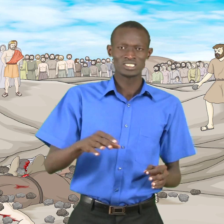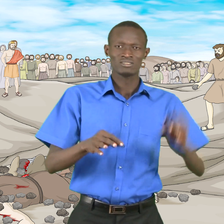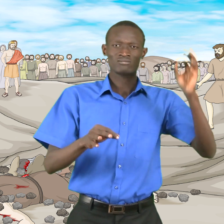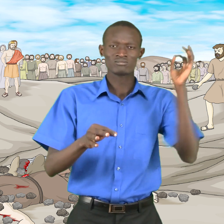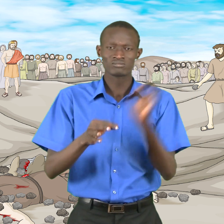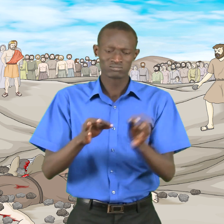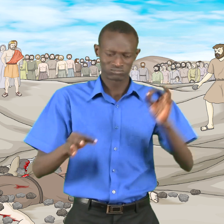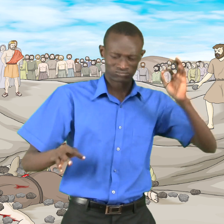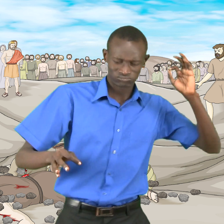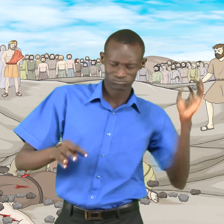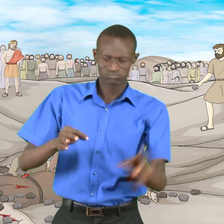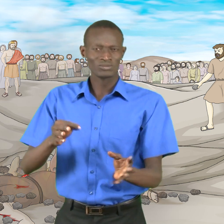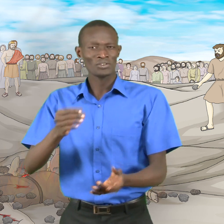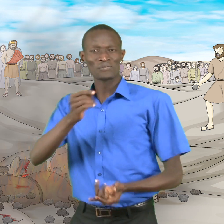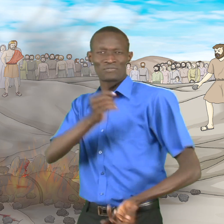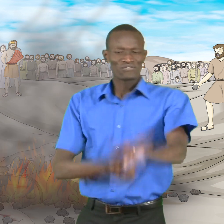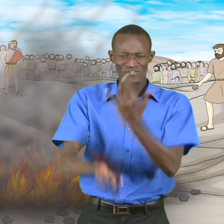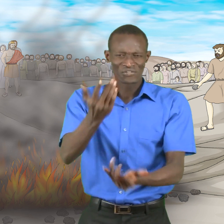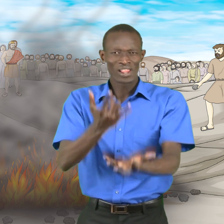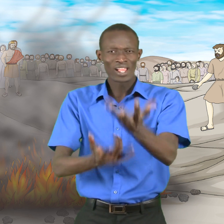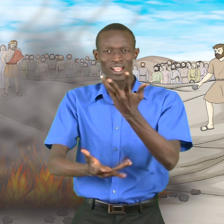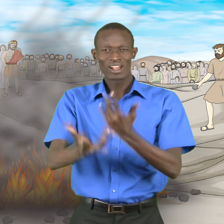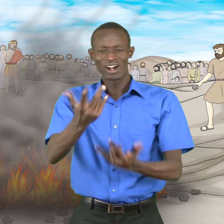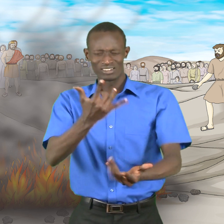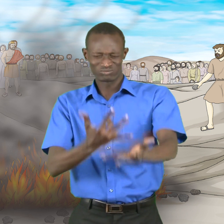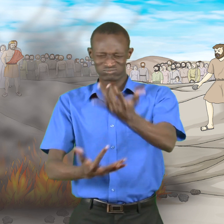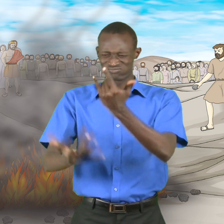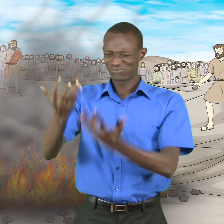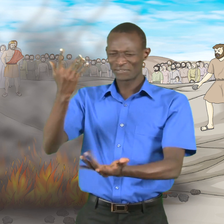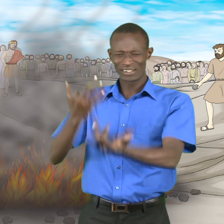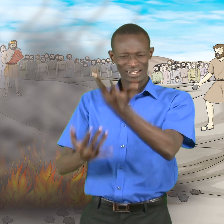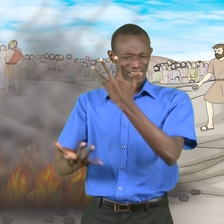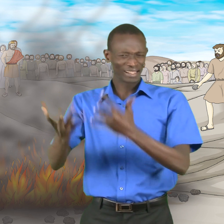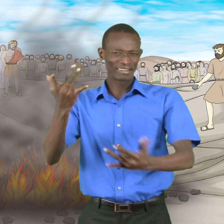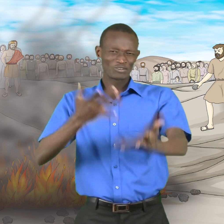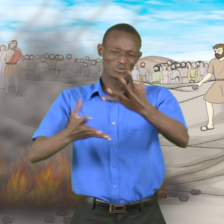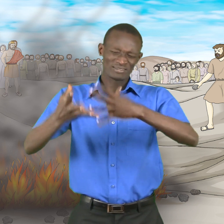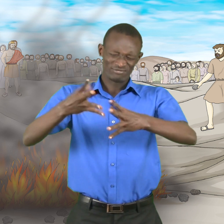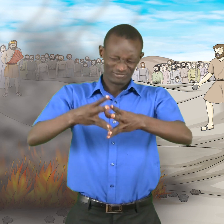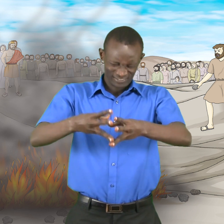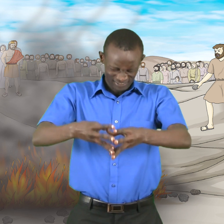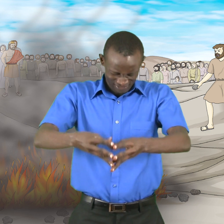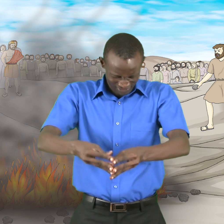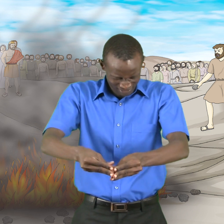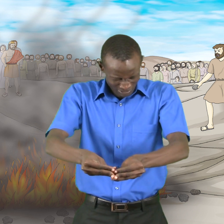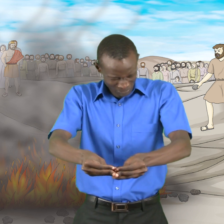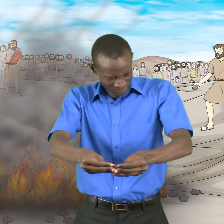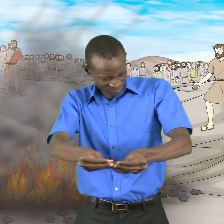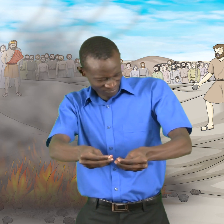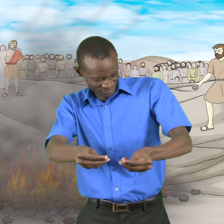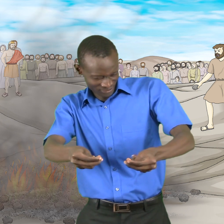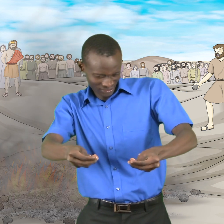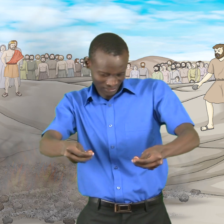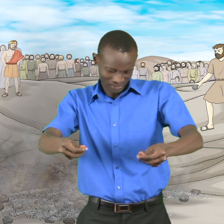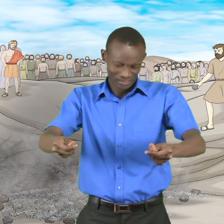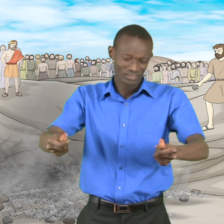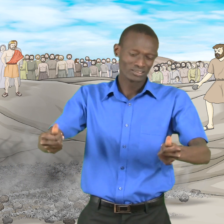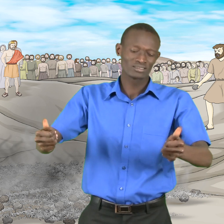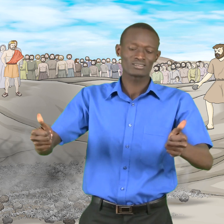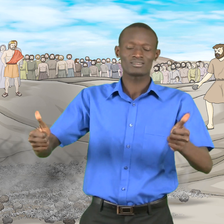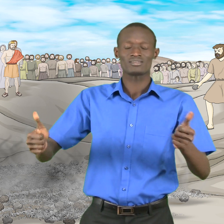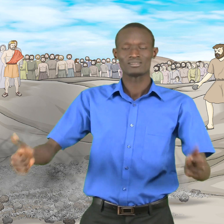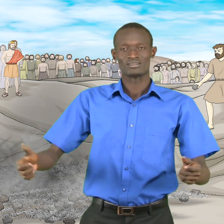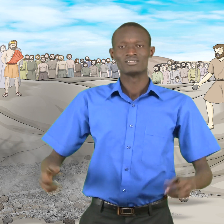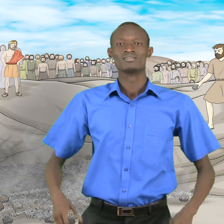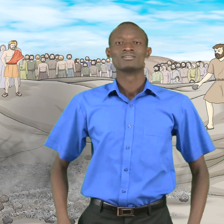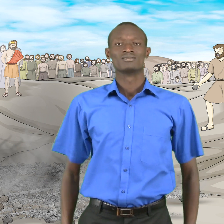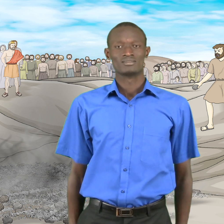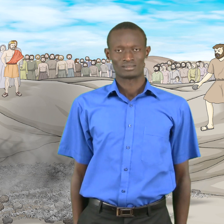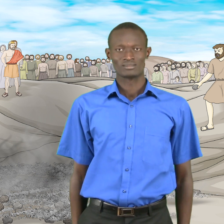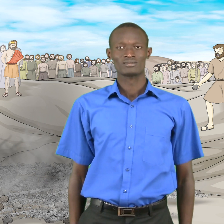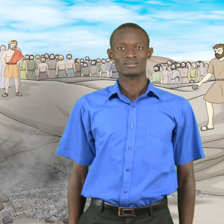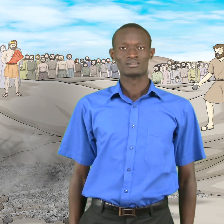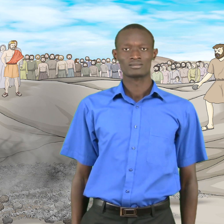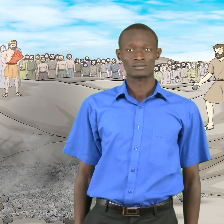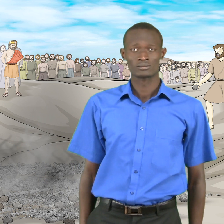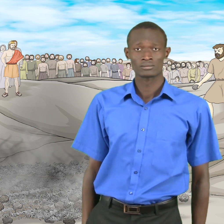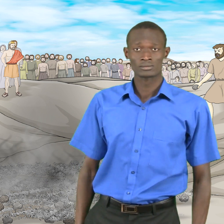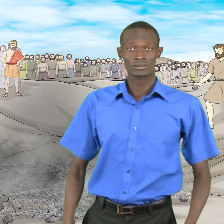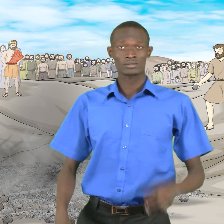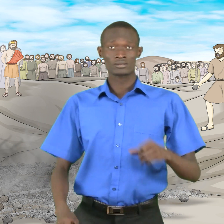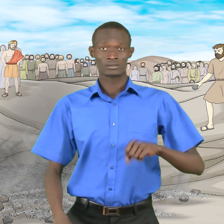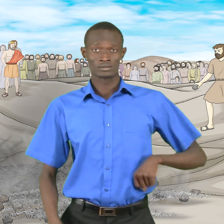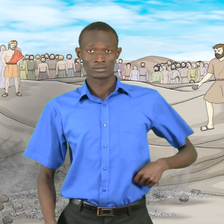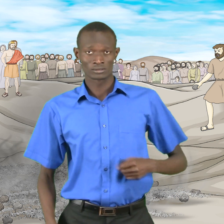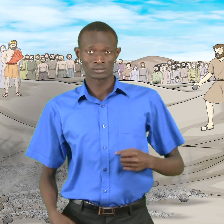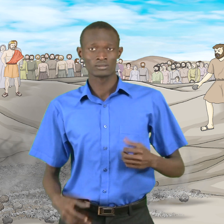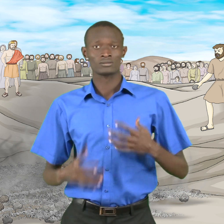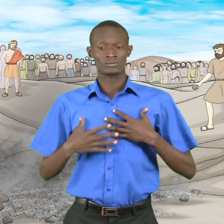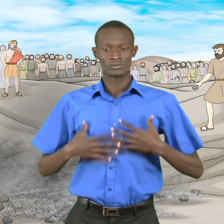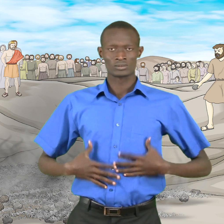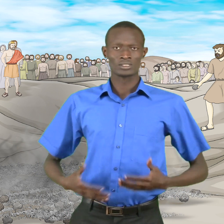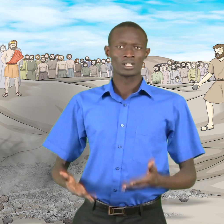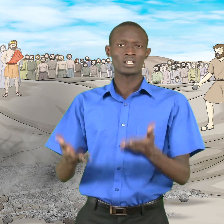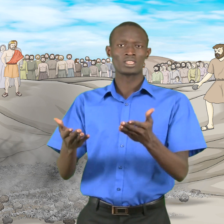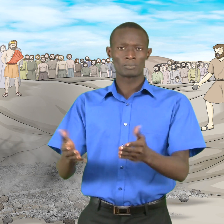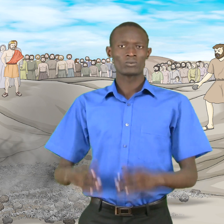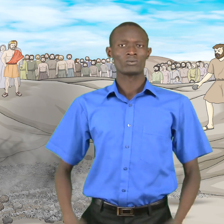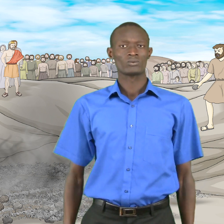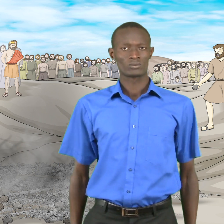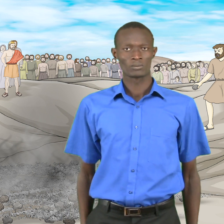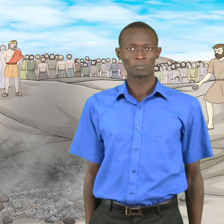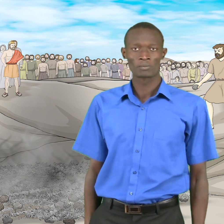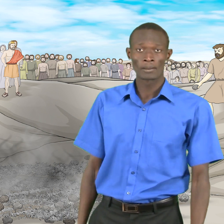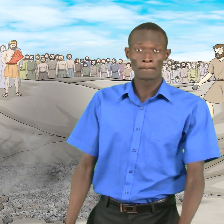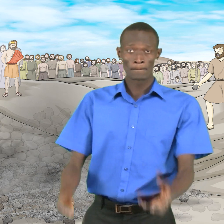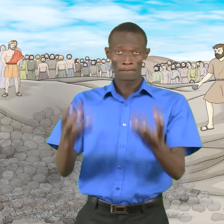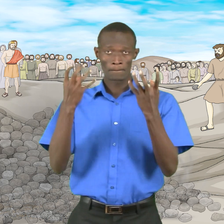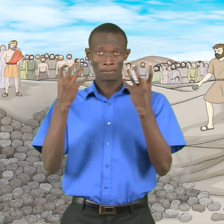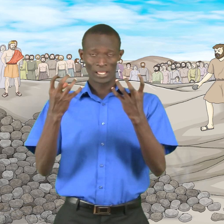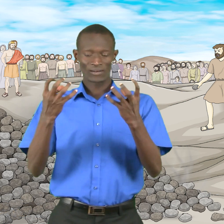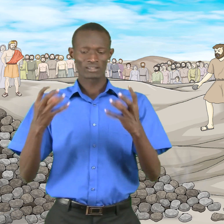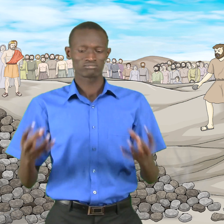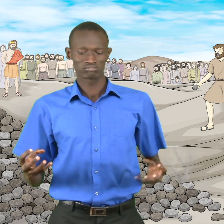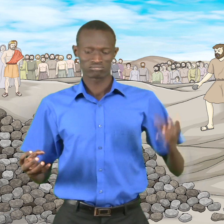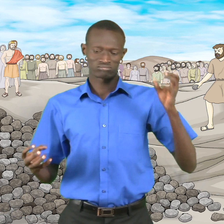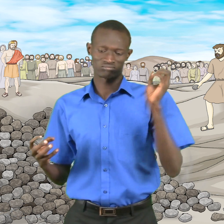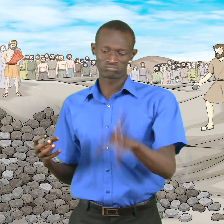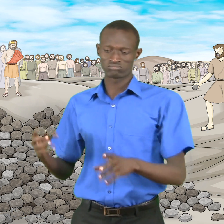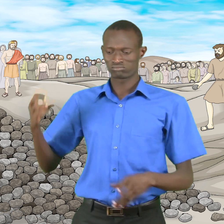Then they stoned the others and burned their bodies.